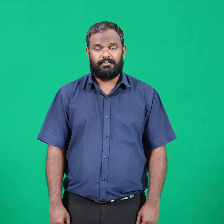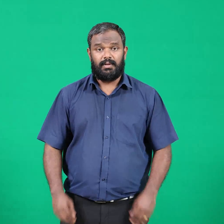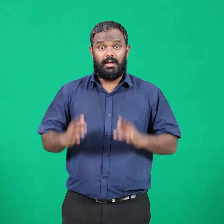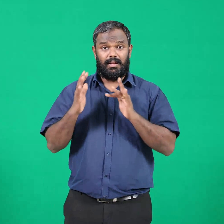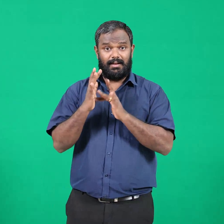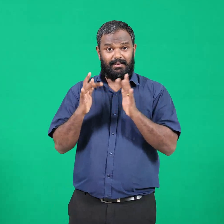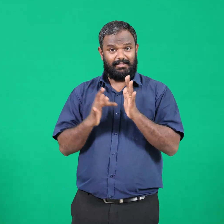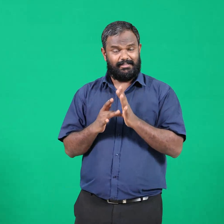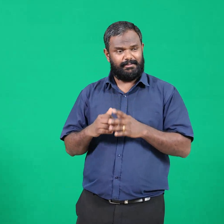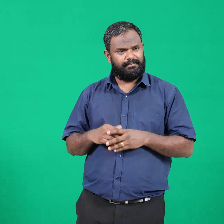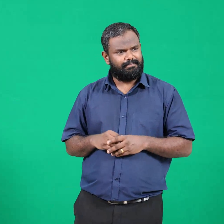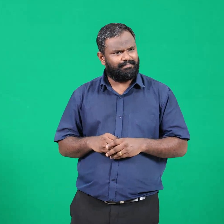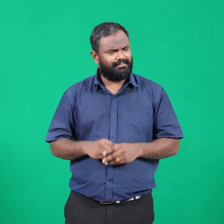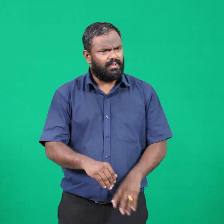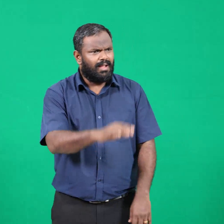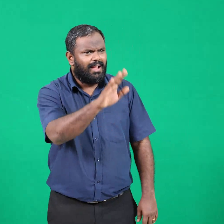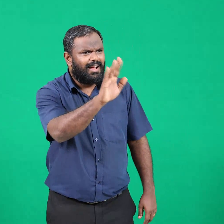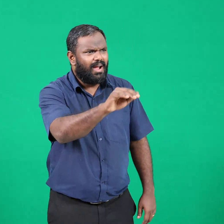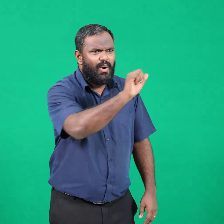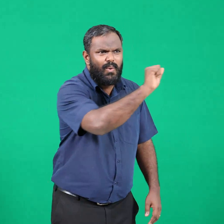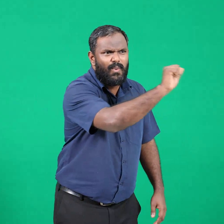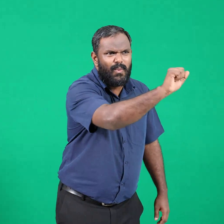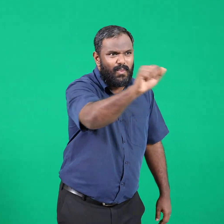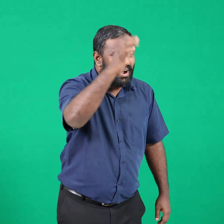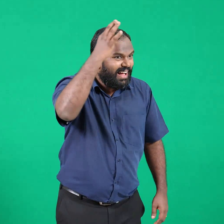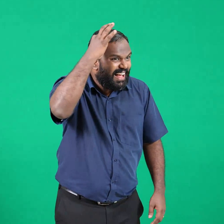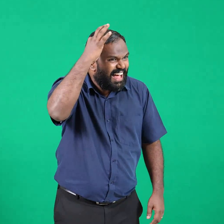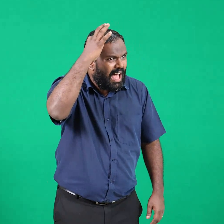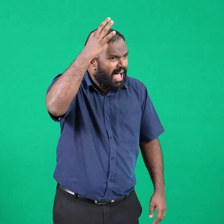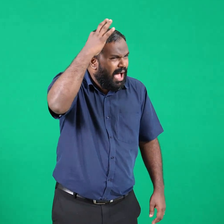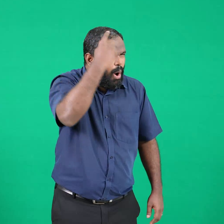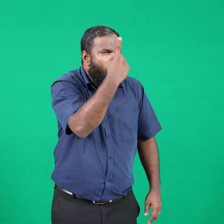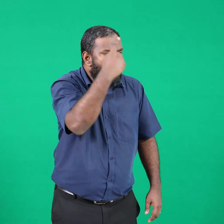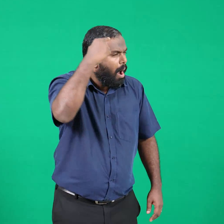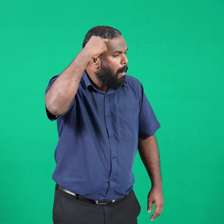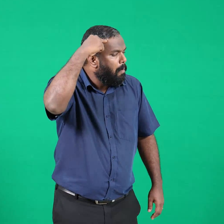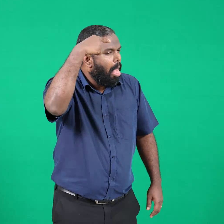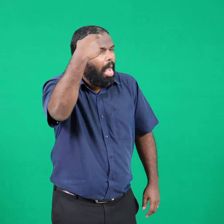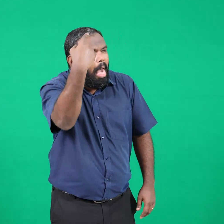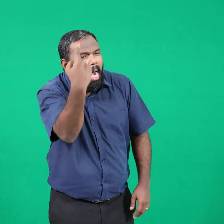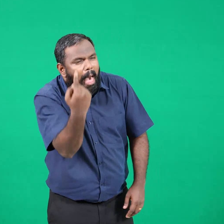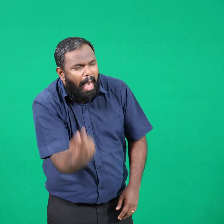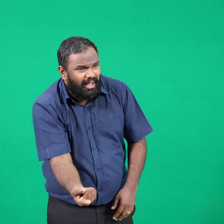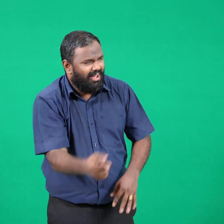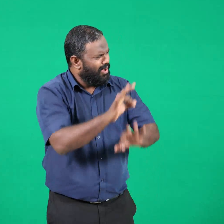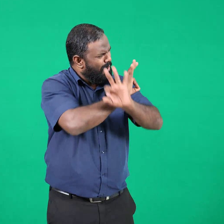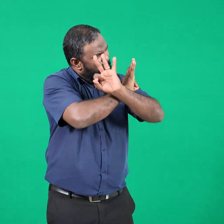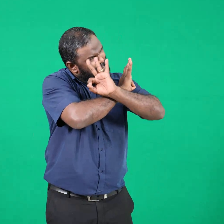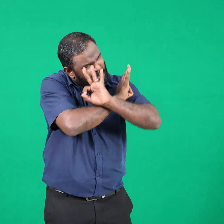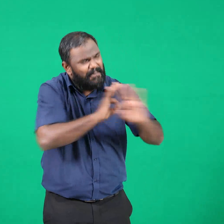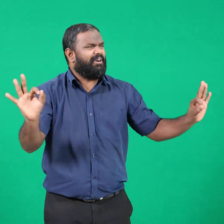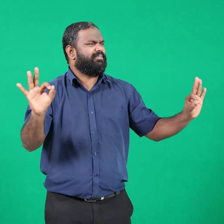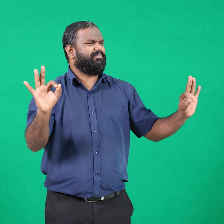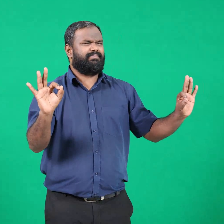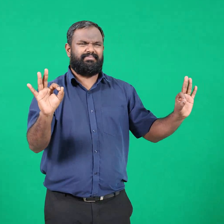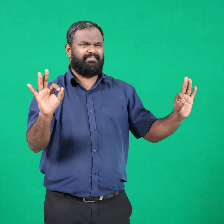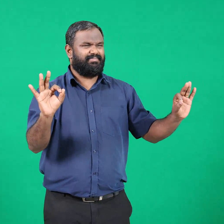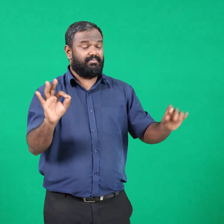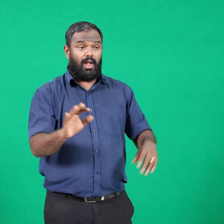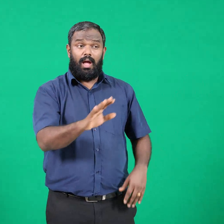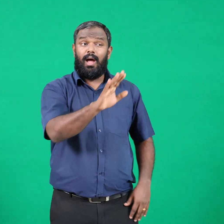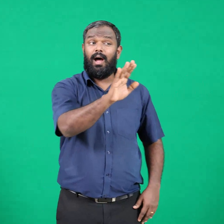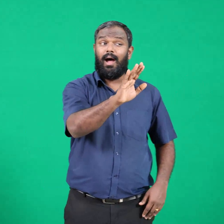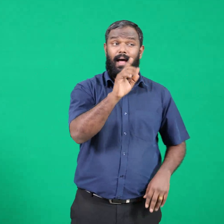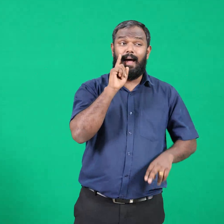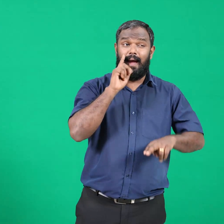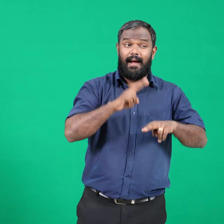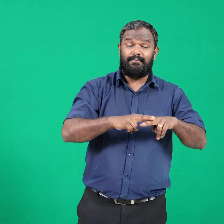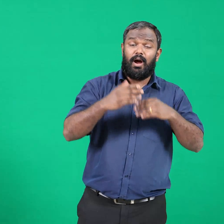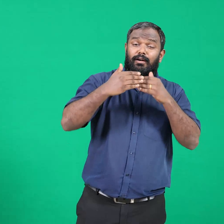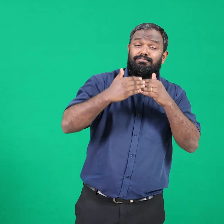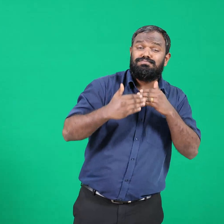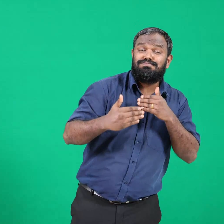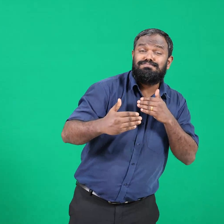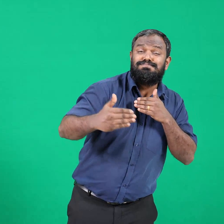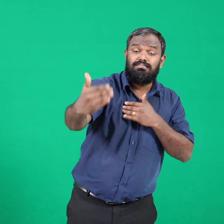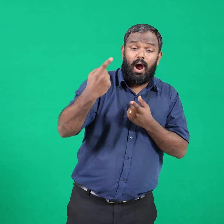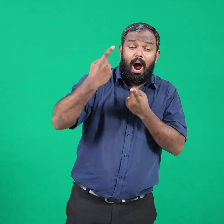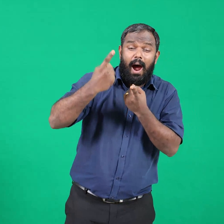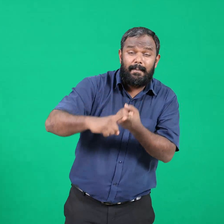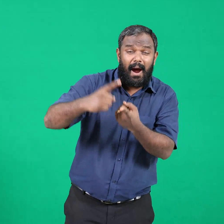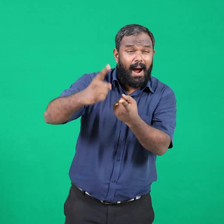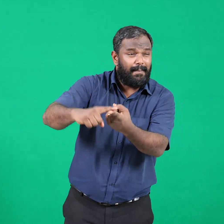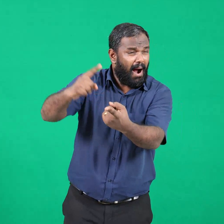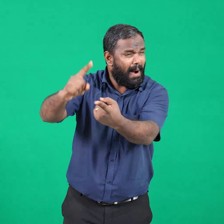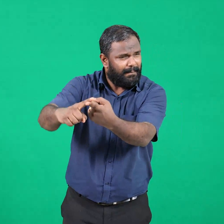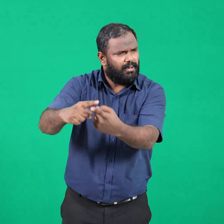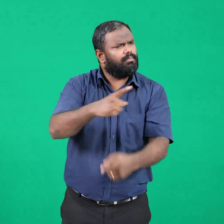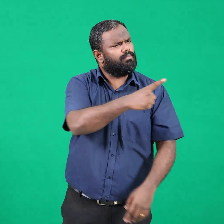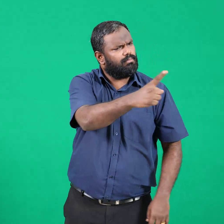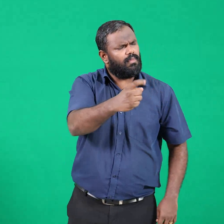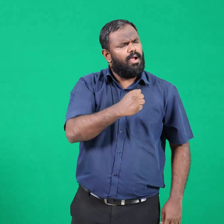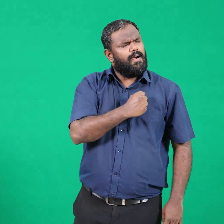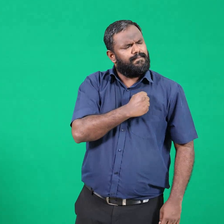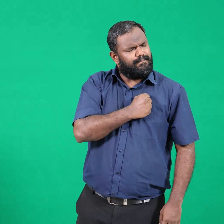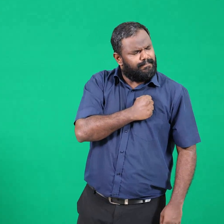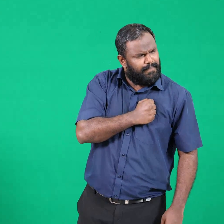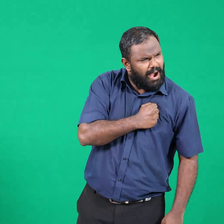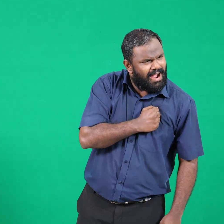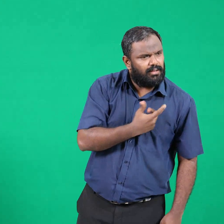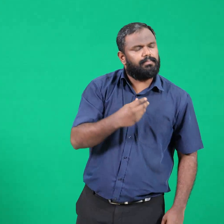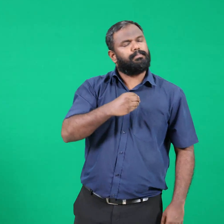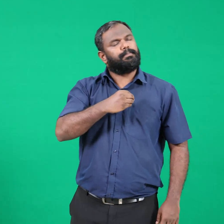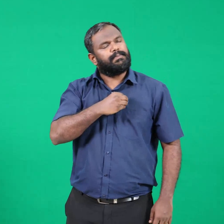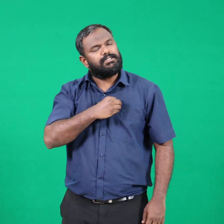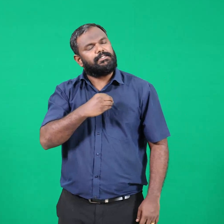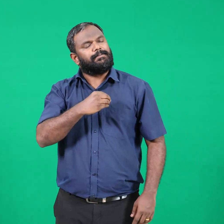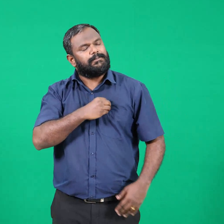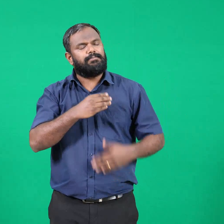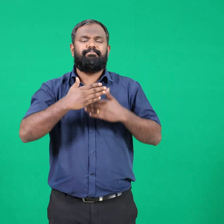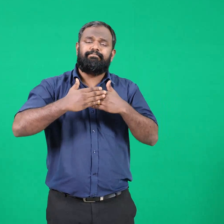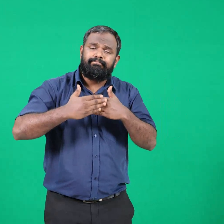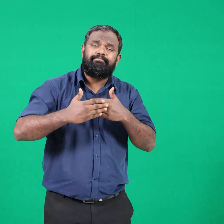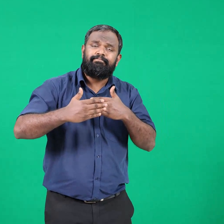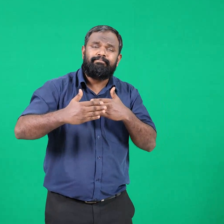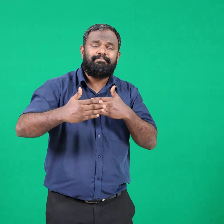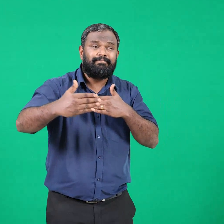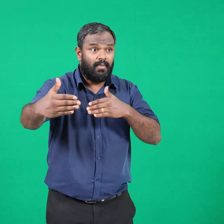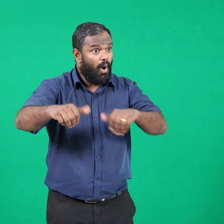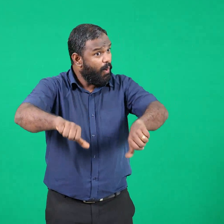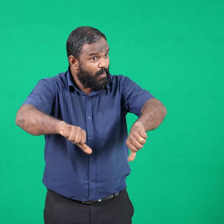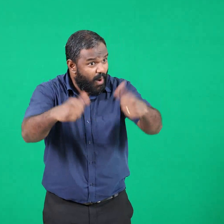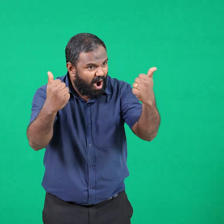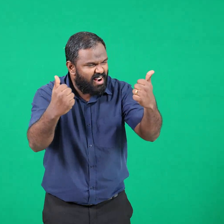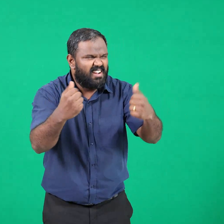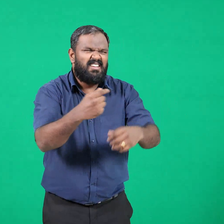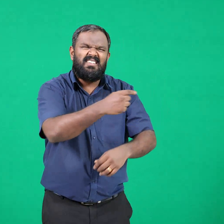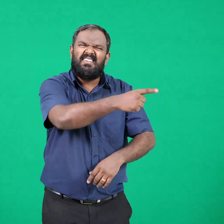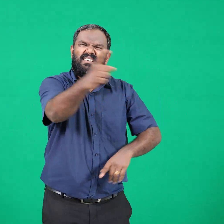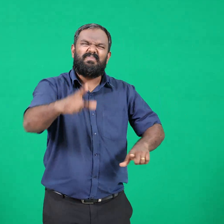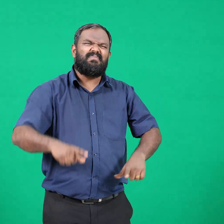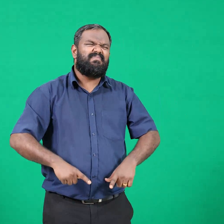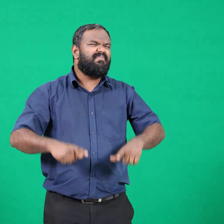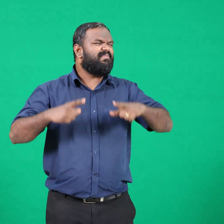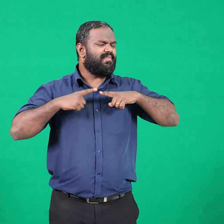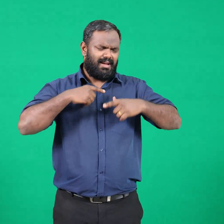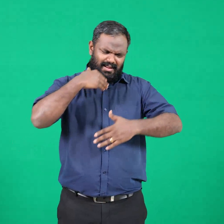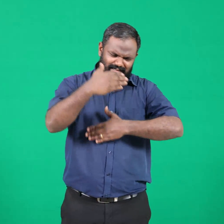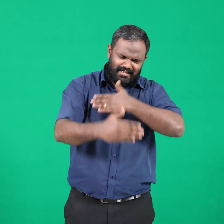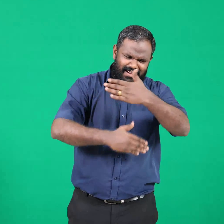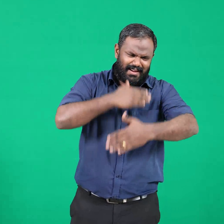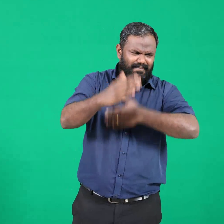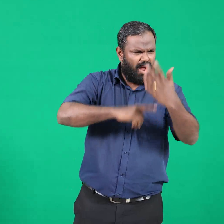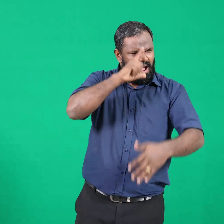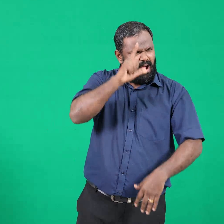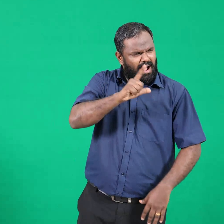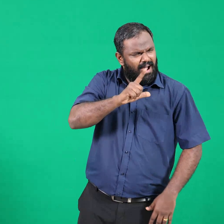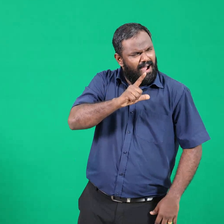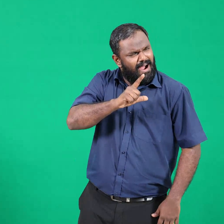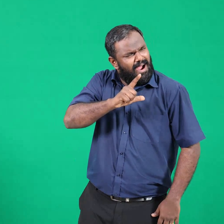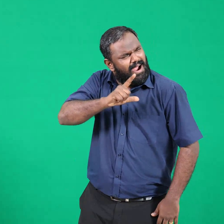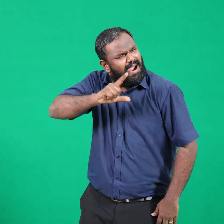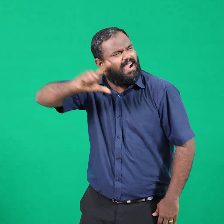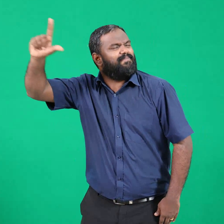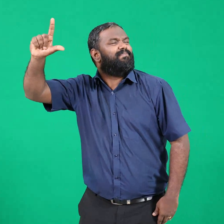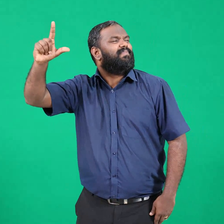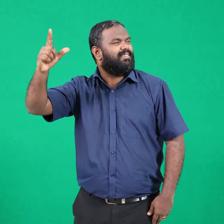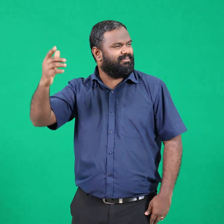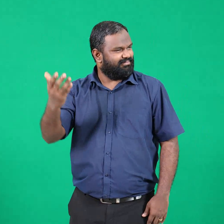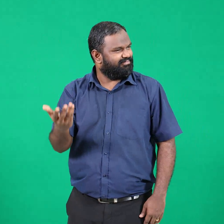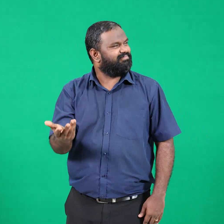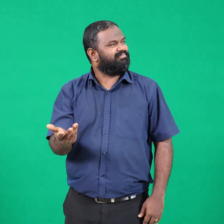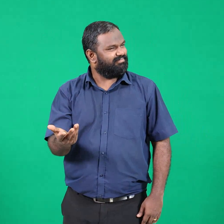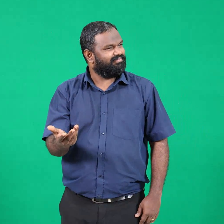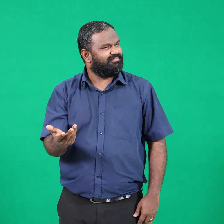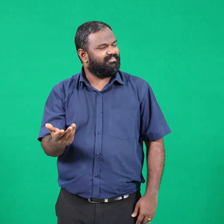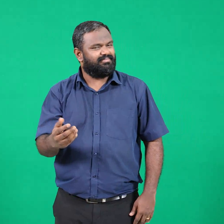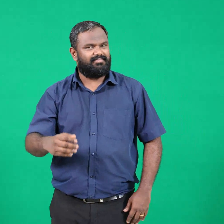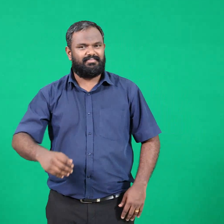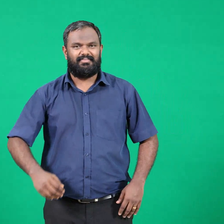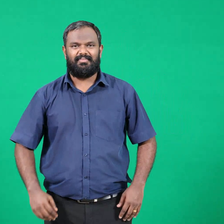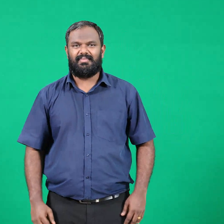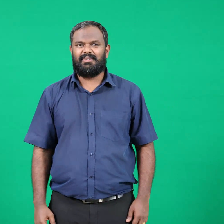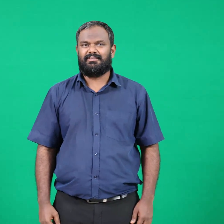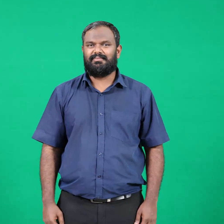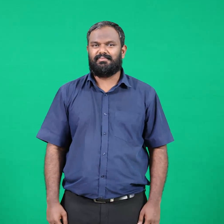Yet not even a hair of your head will perish. By your patient endurance you will gain your souls.